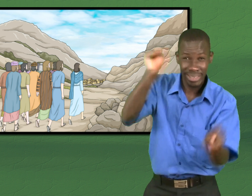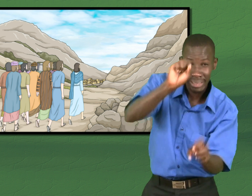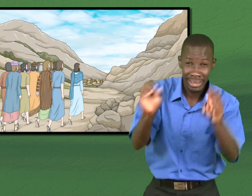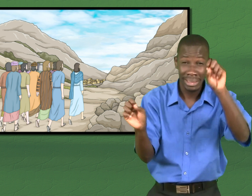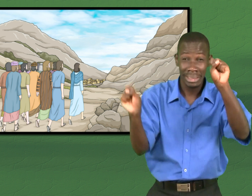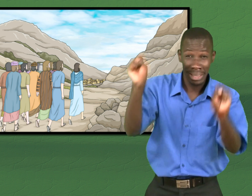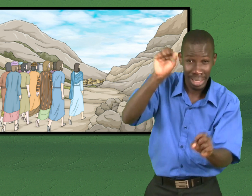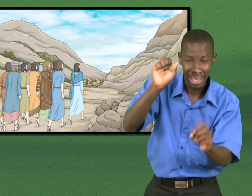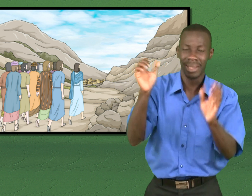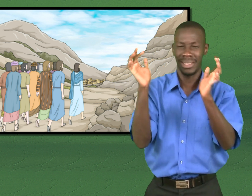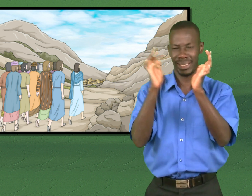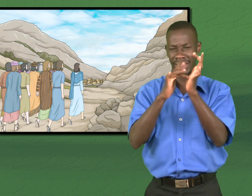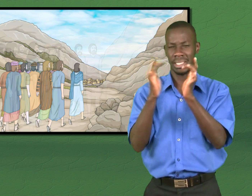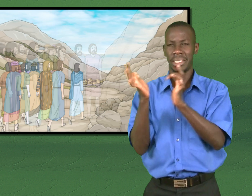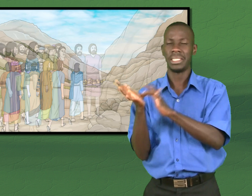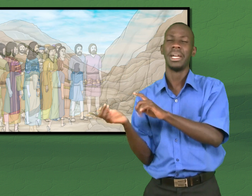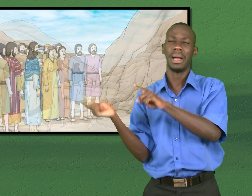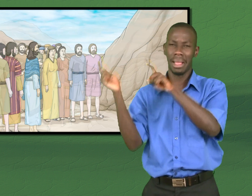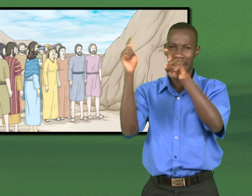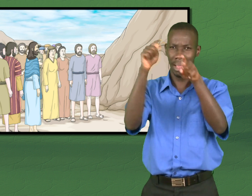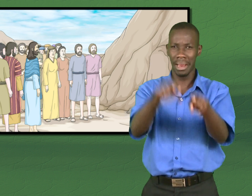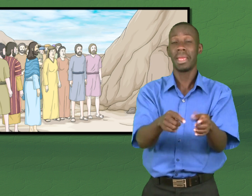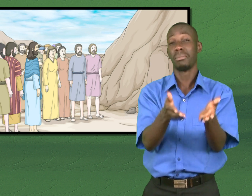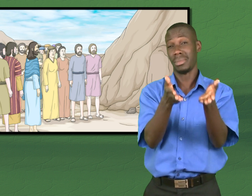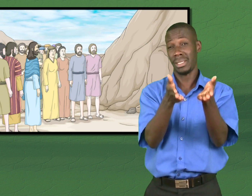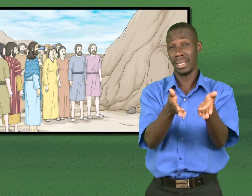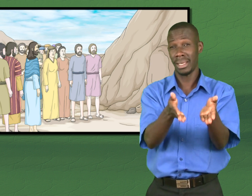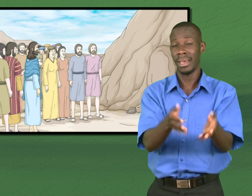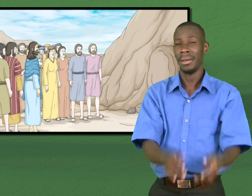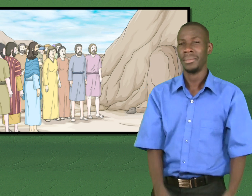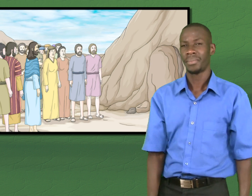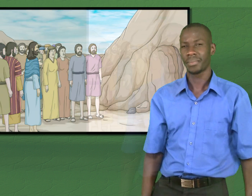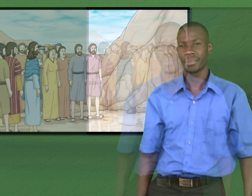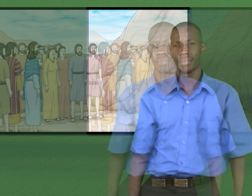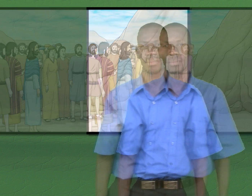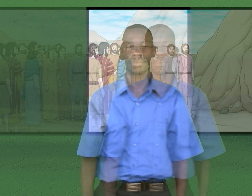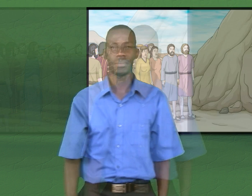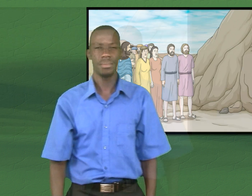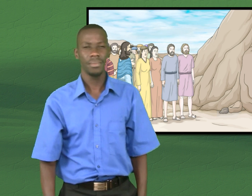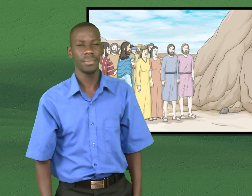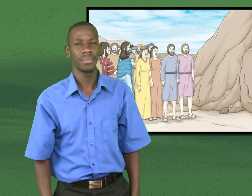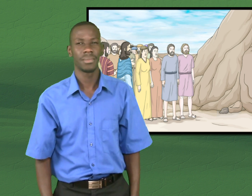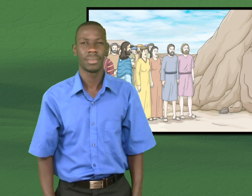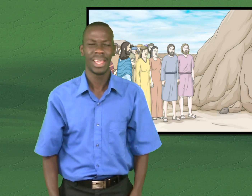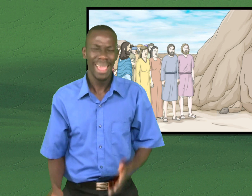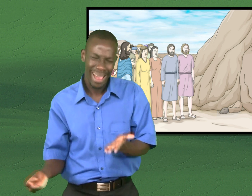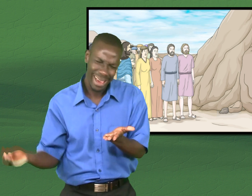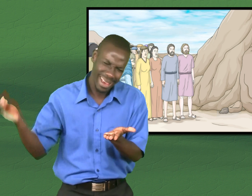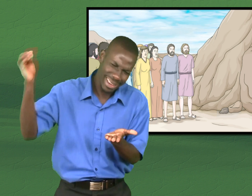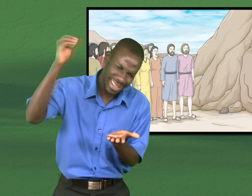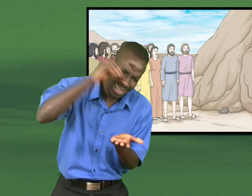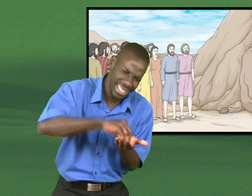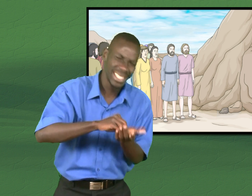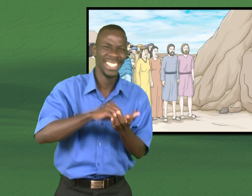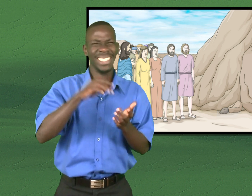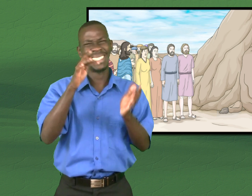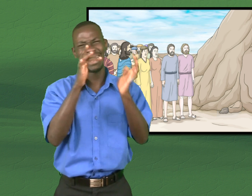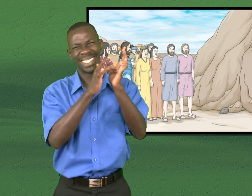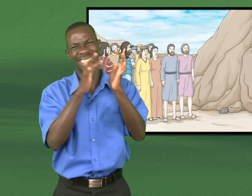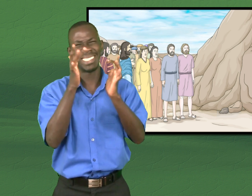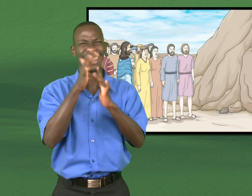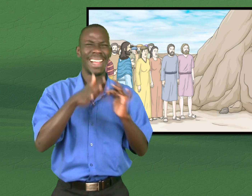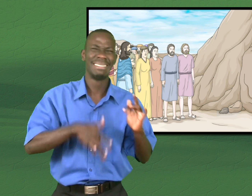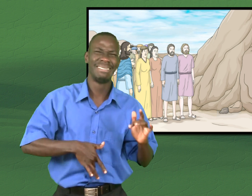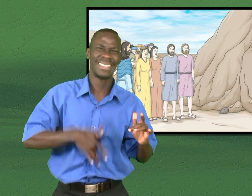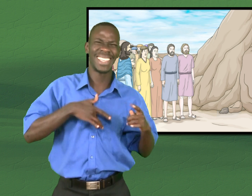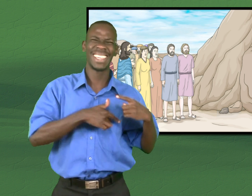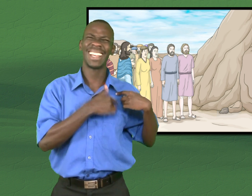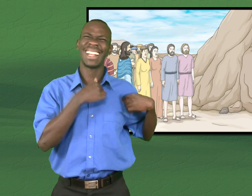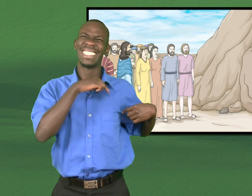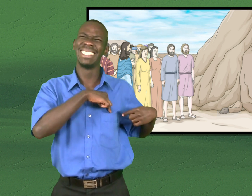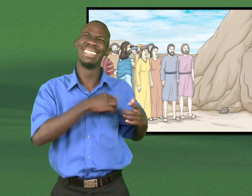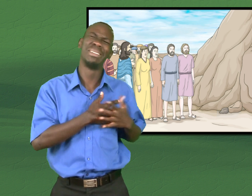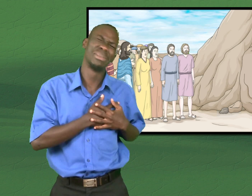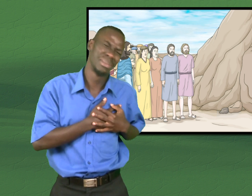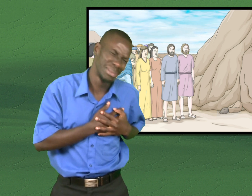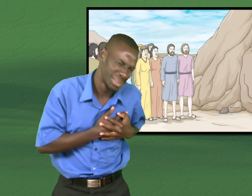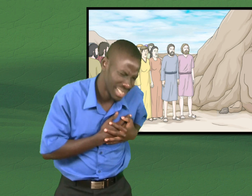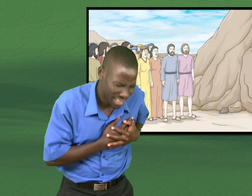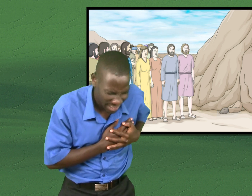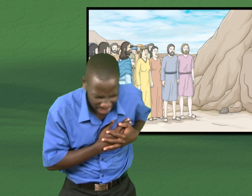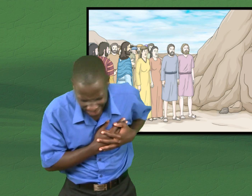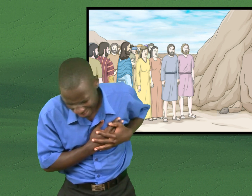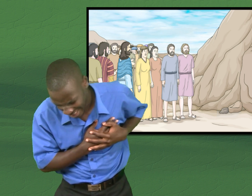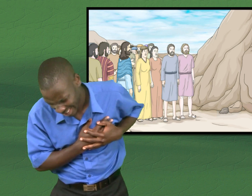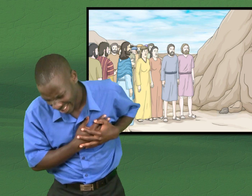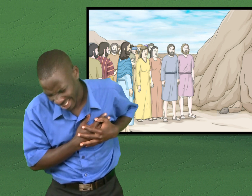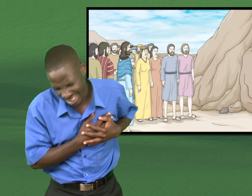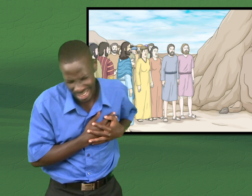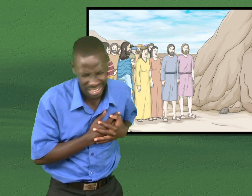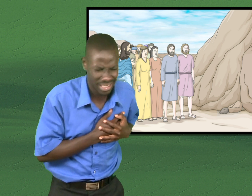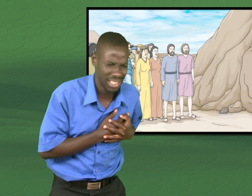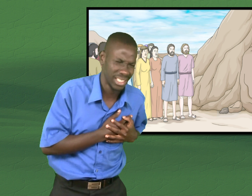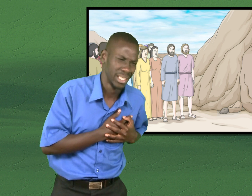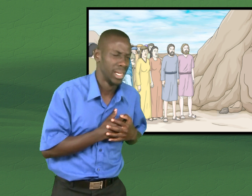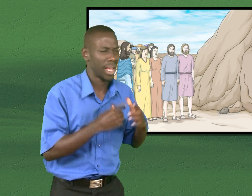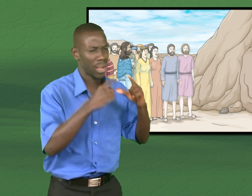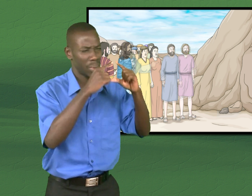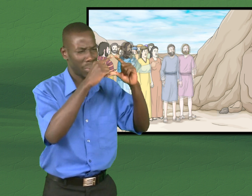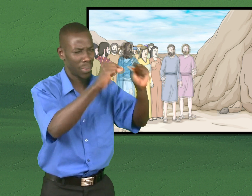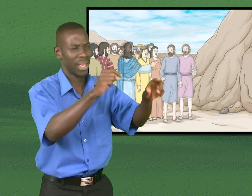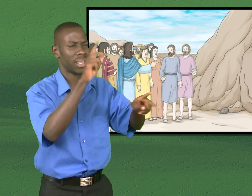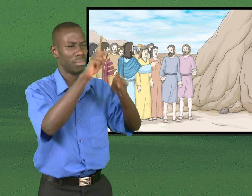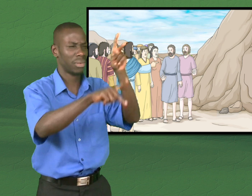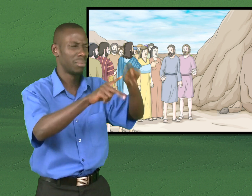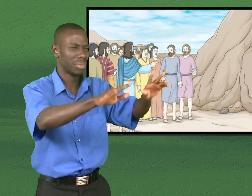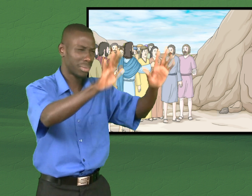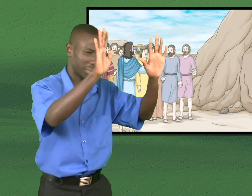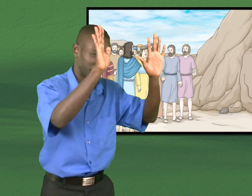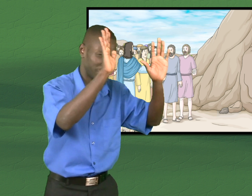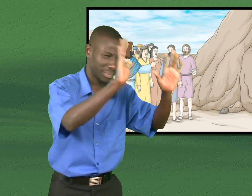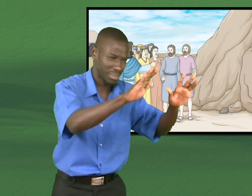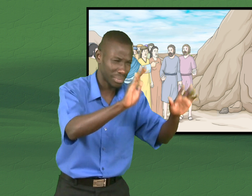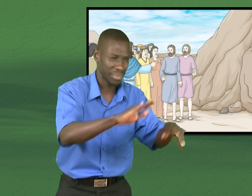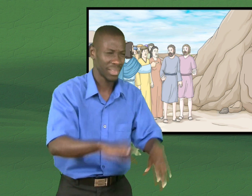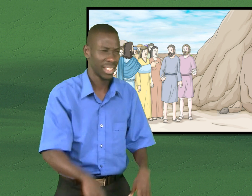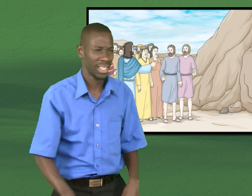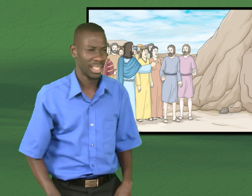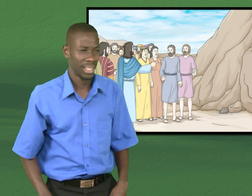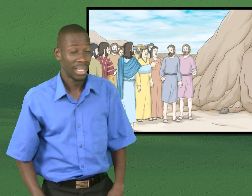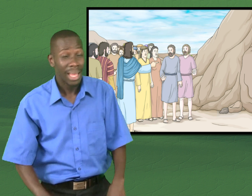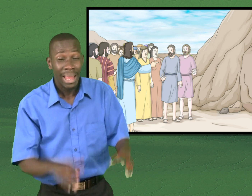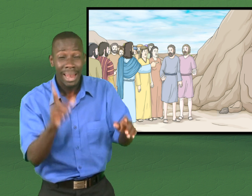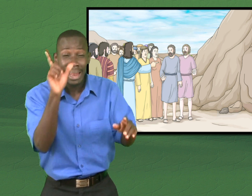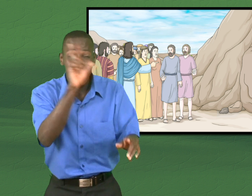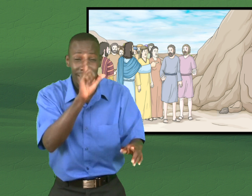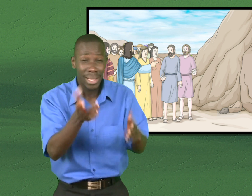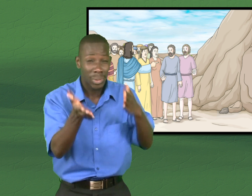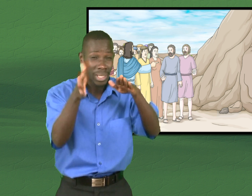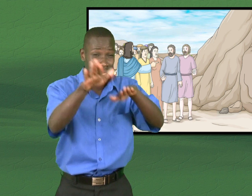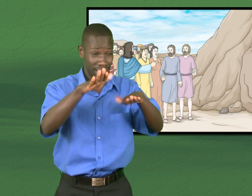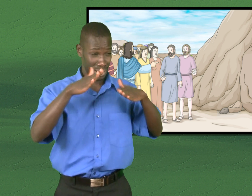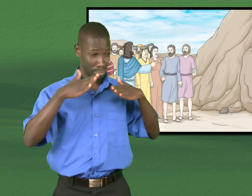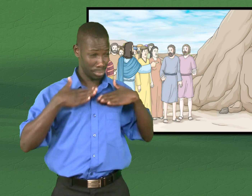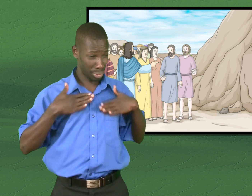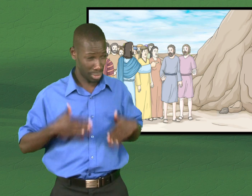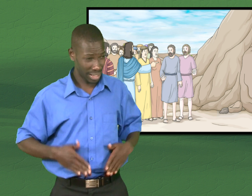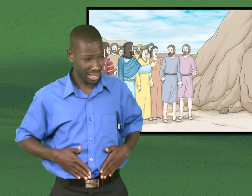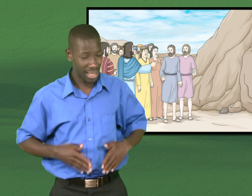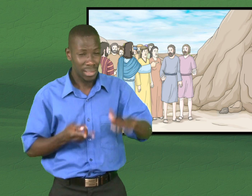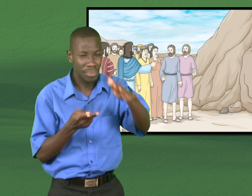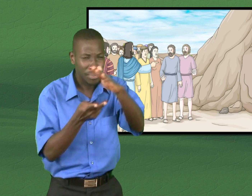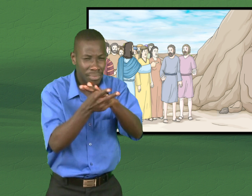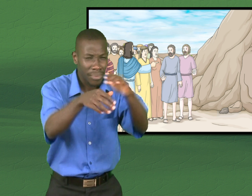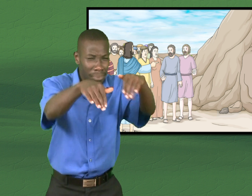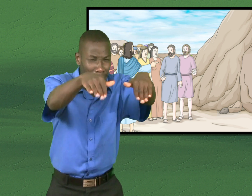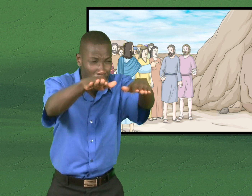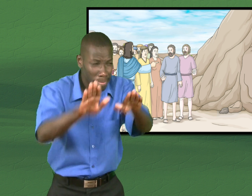It was a cave with a stone laid across the entrance.